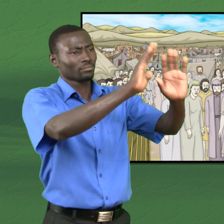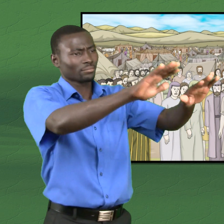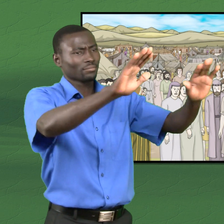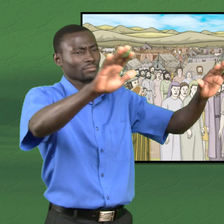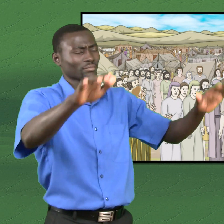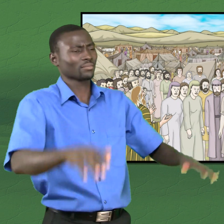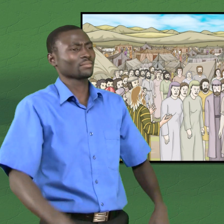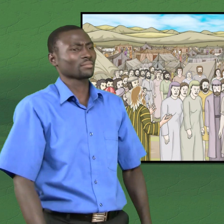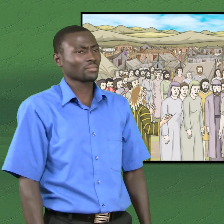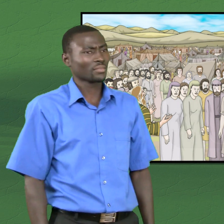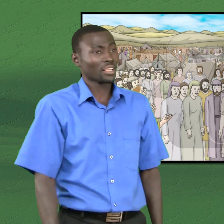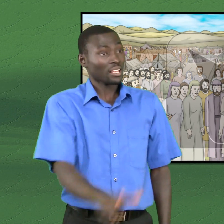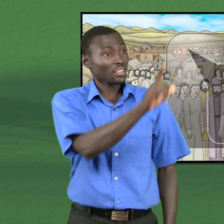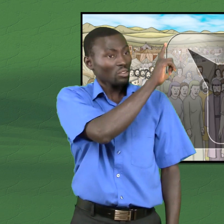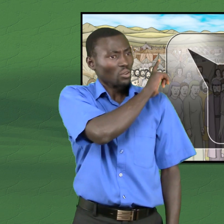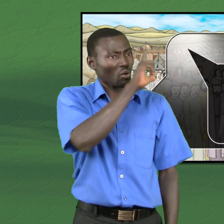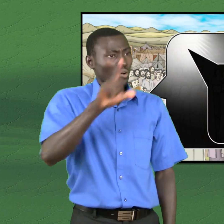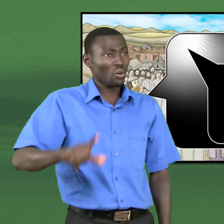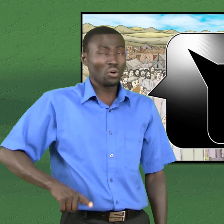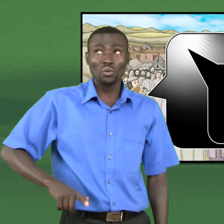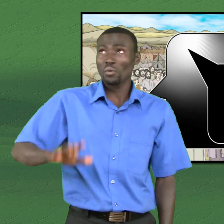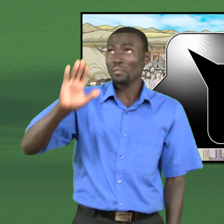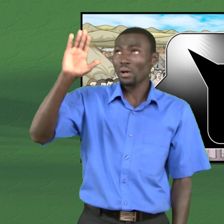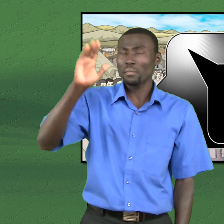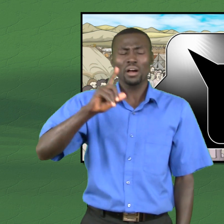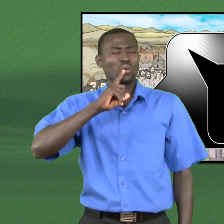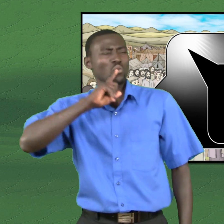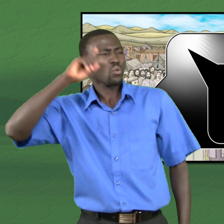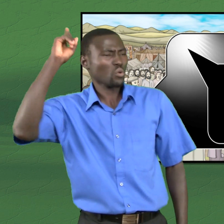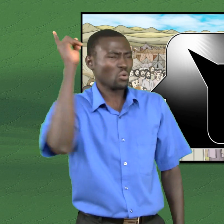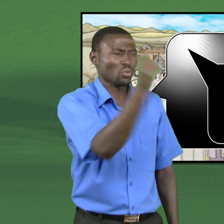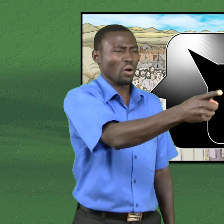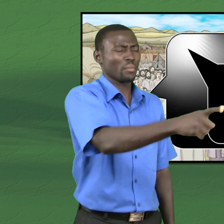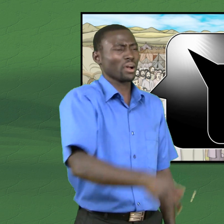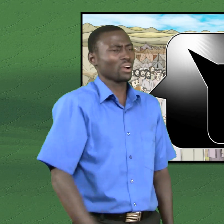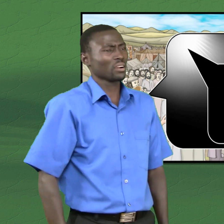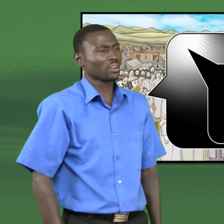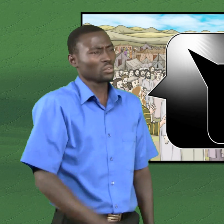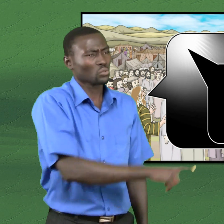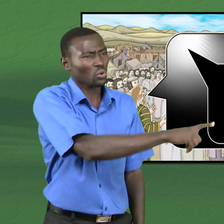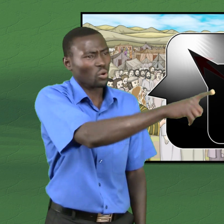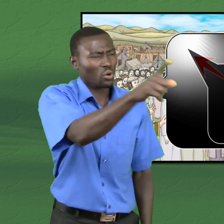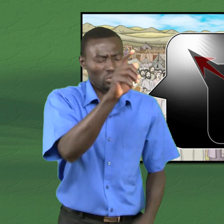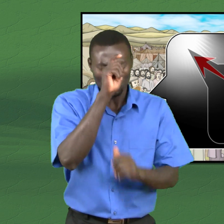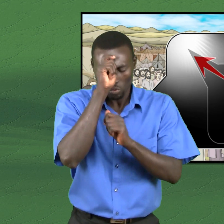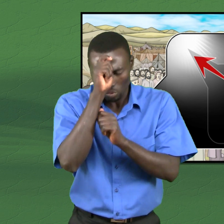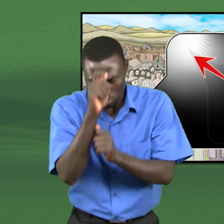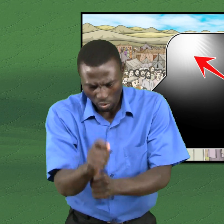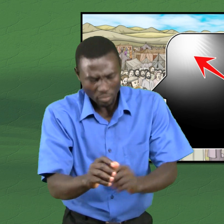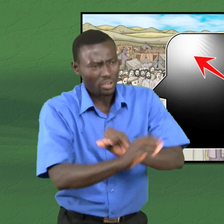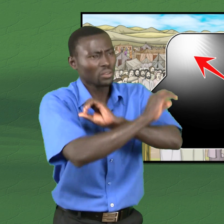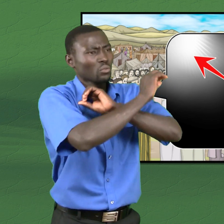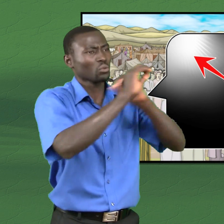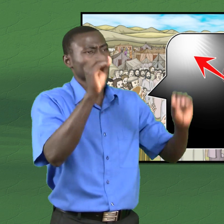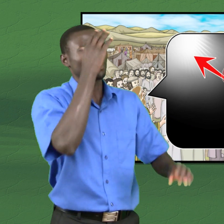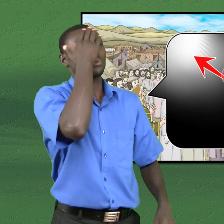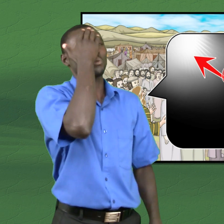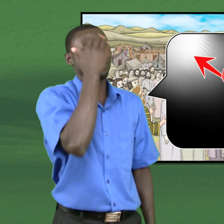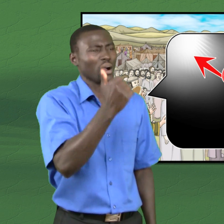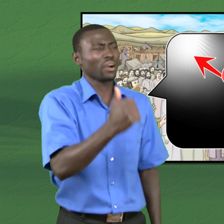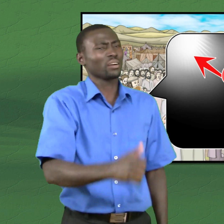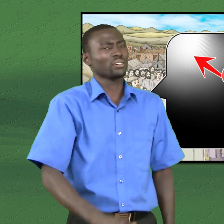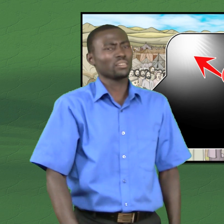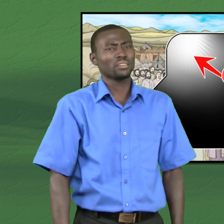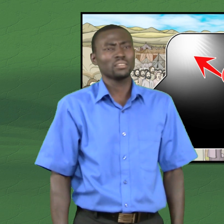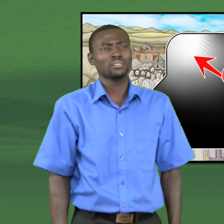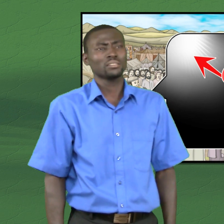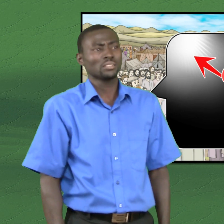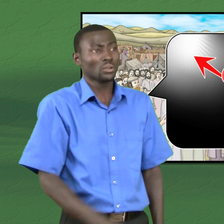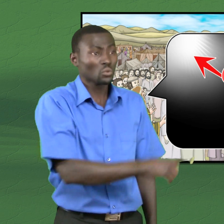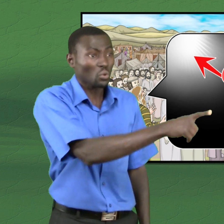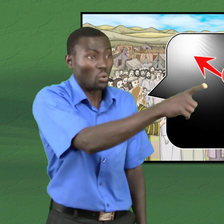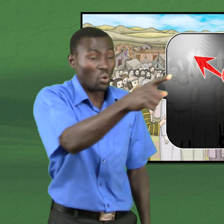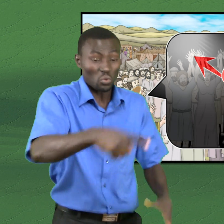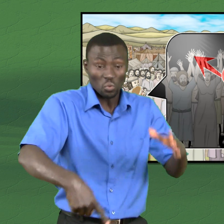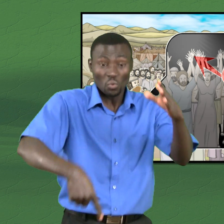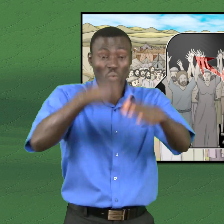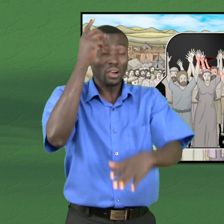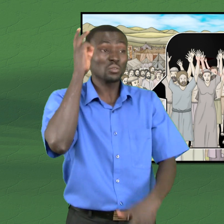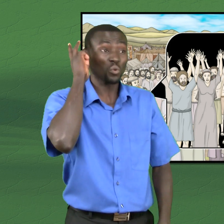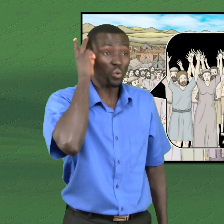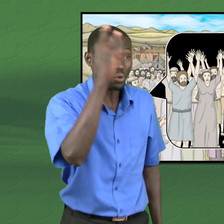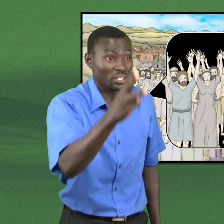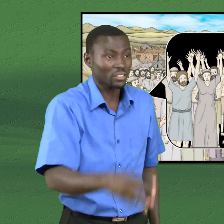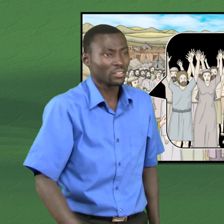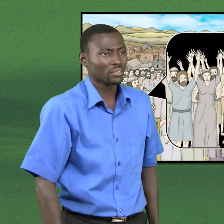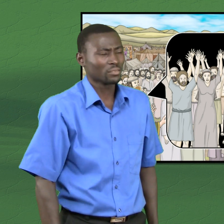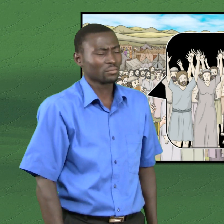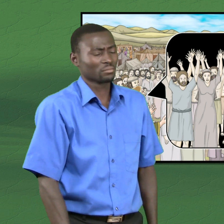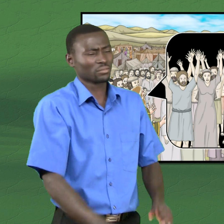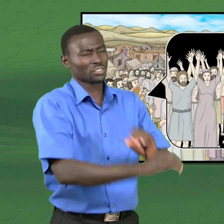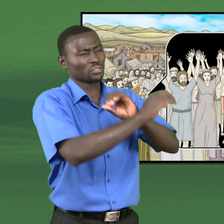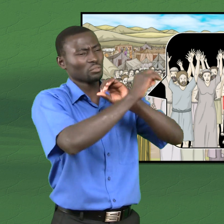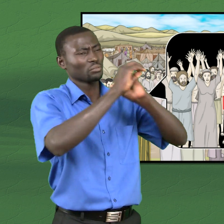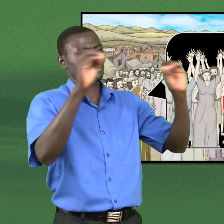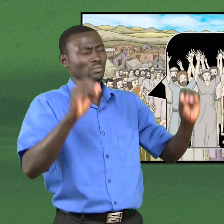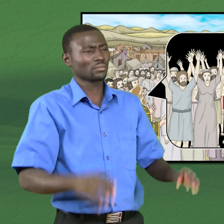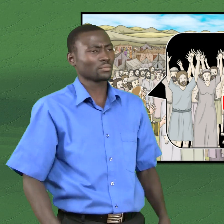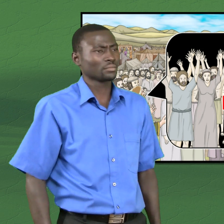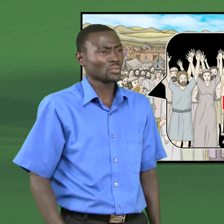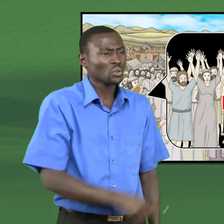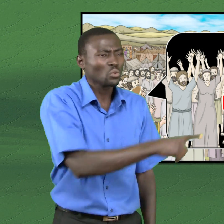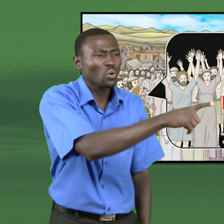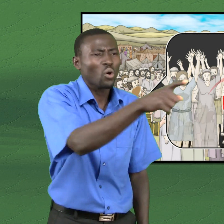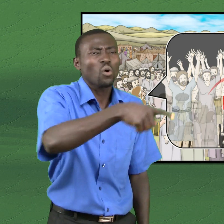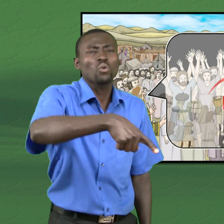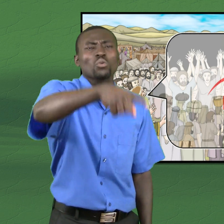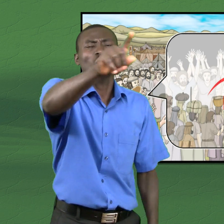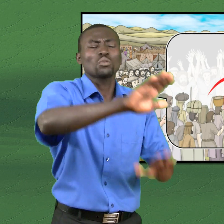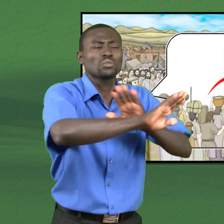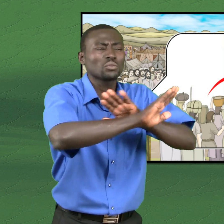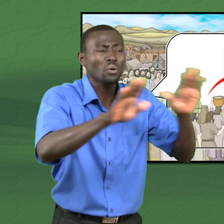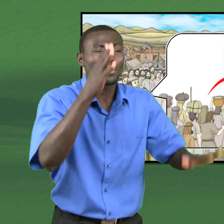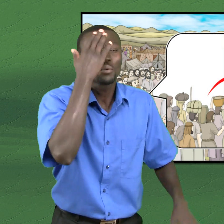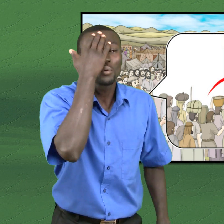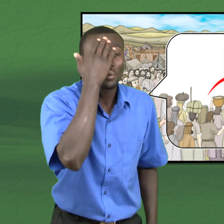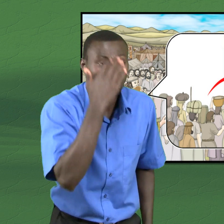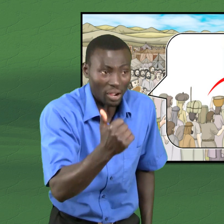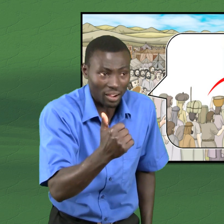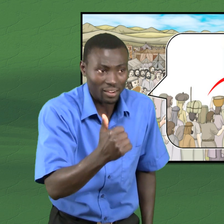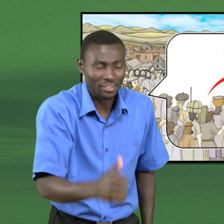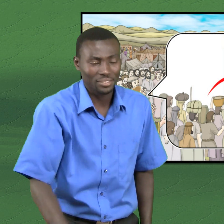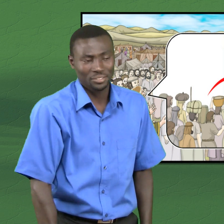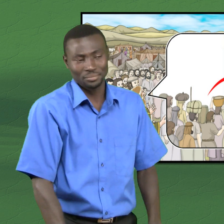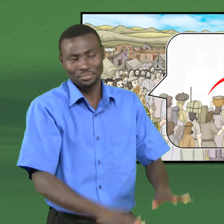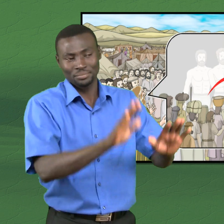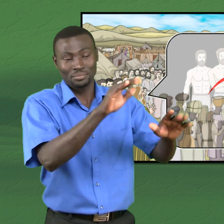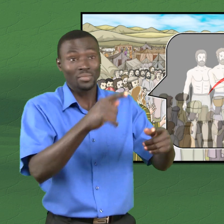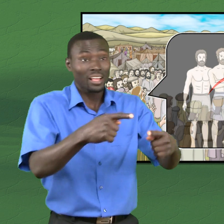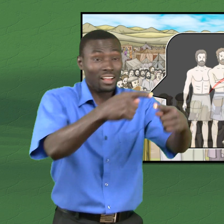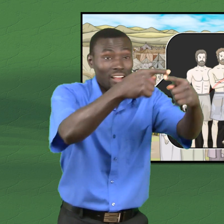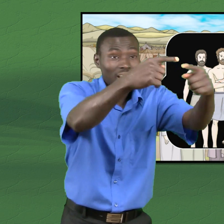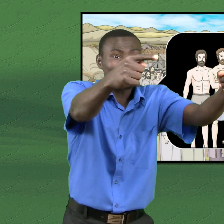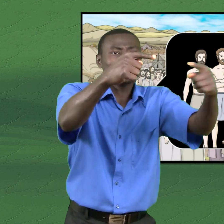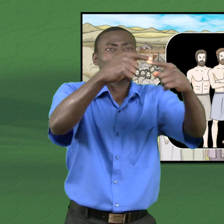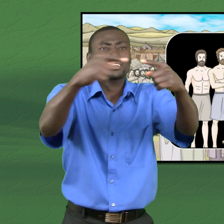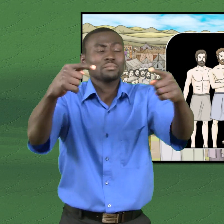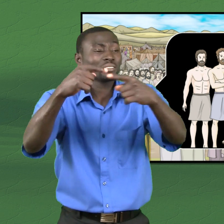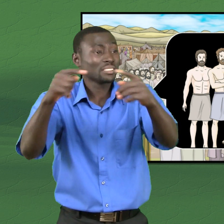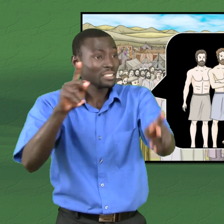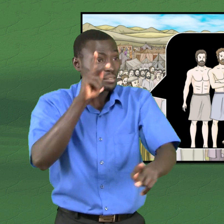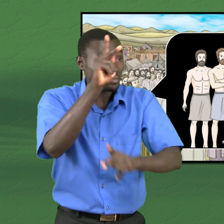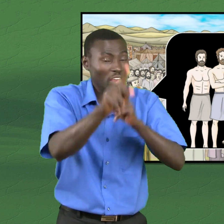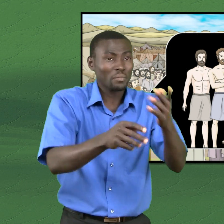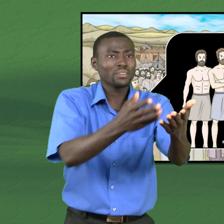But Moses said, “Why are you transgressing the commandment of the LORD? This will not succeed!